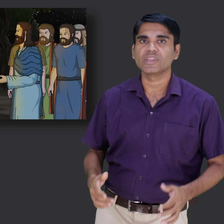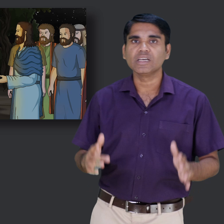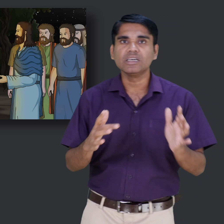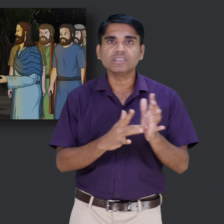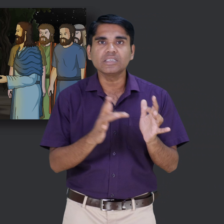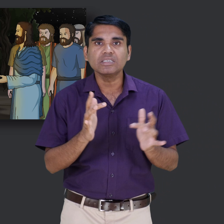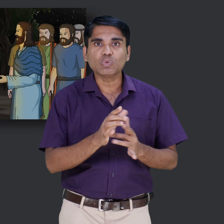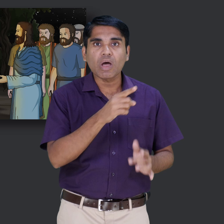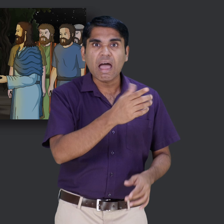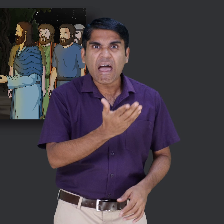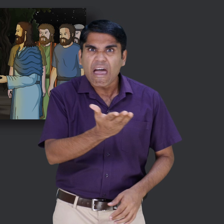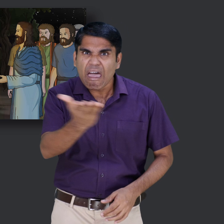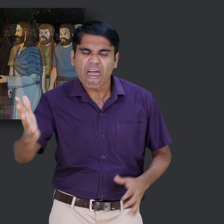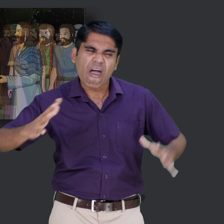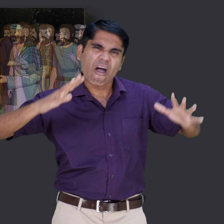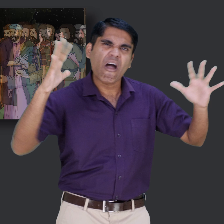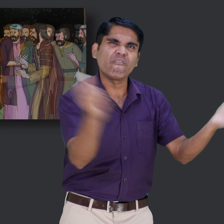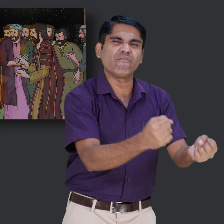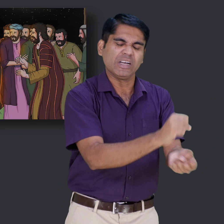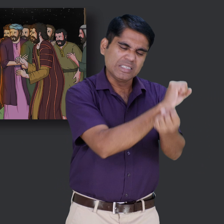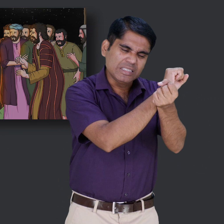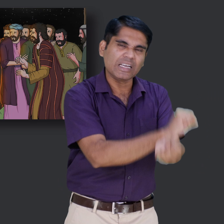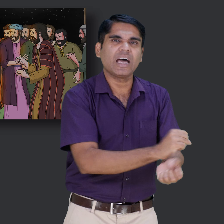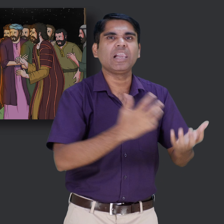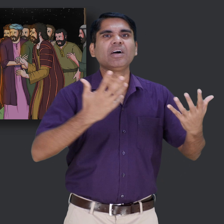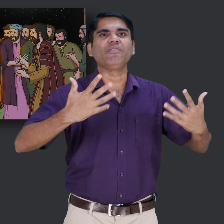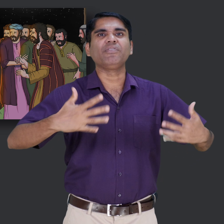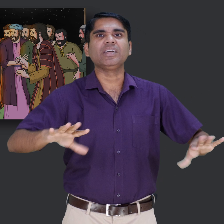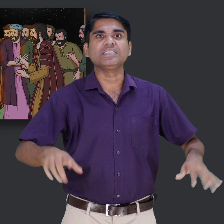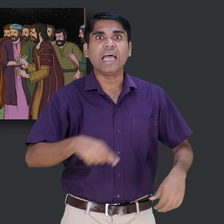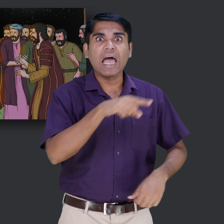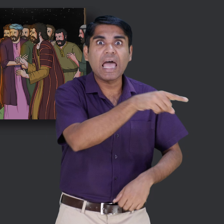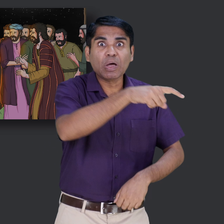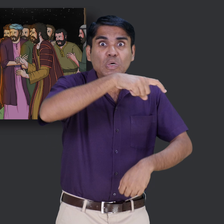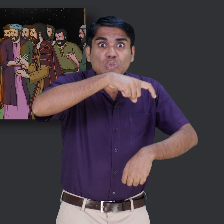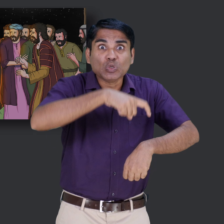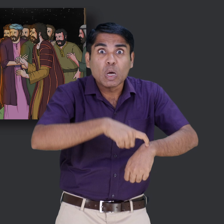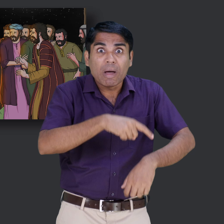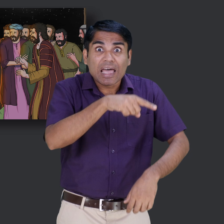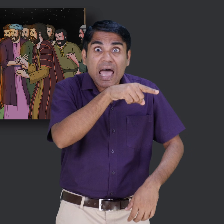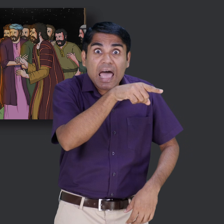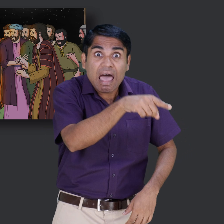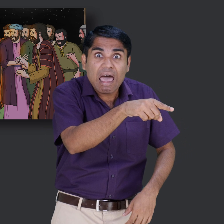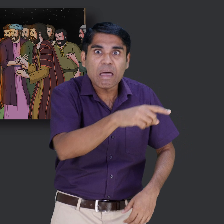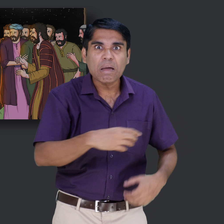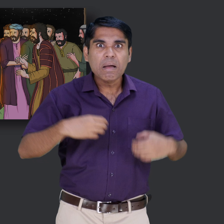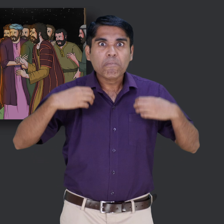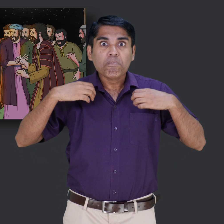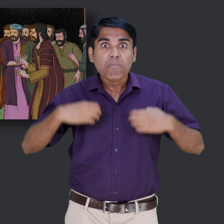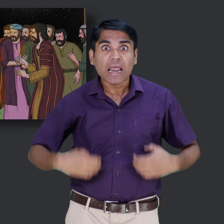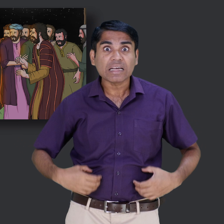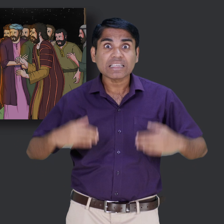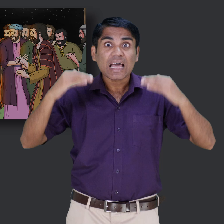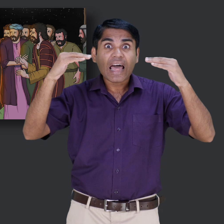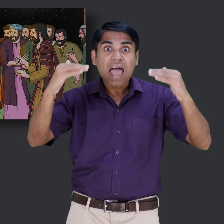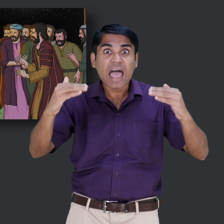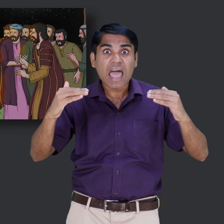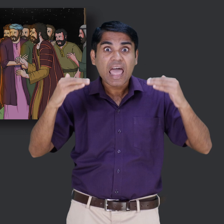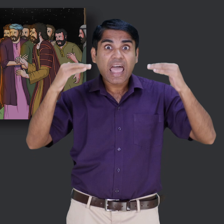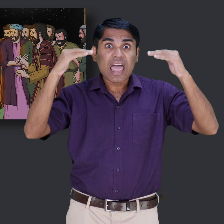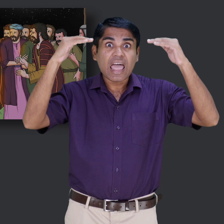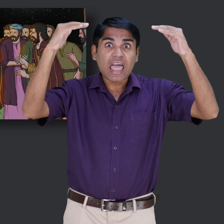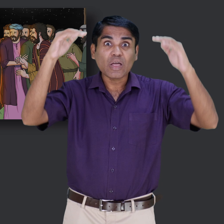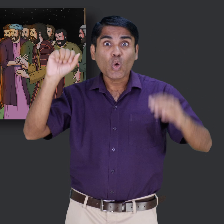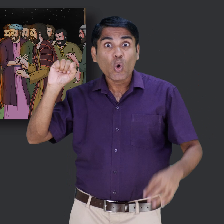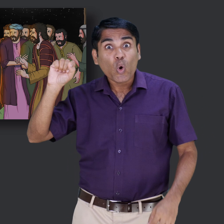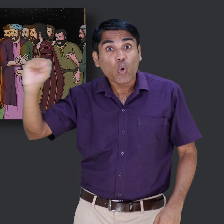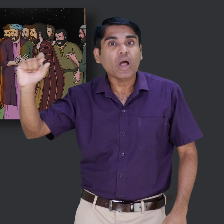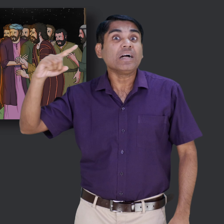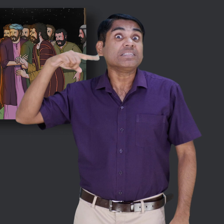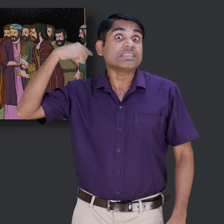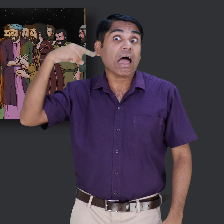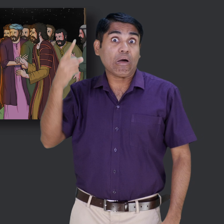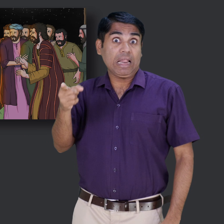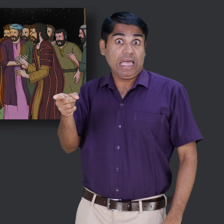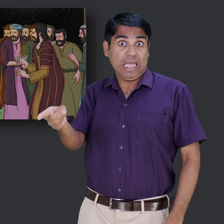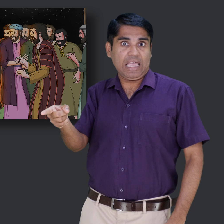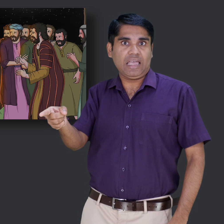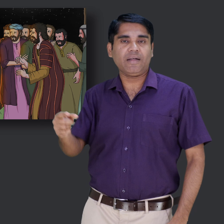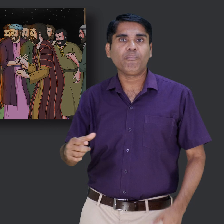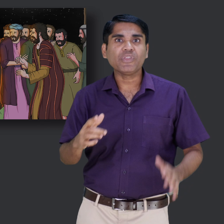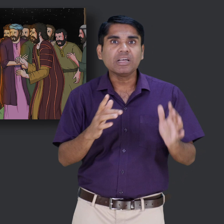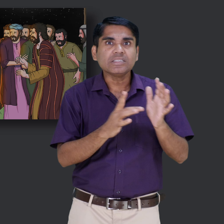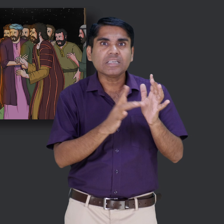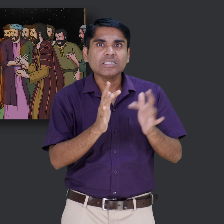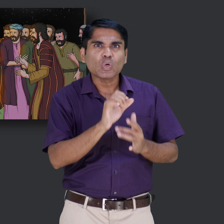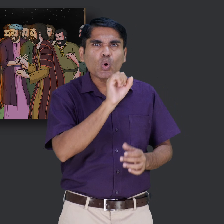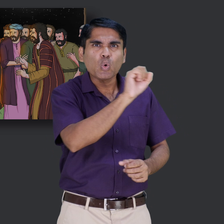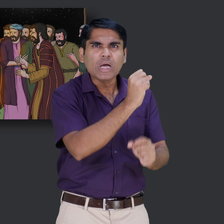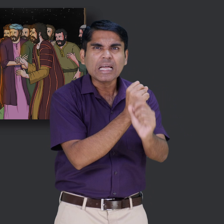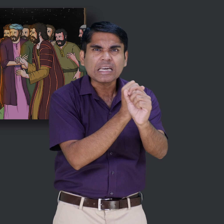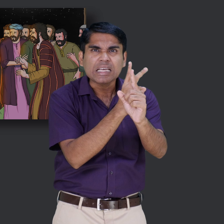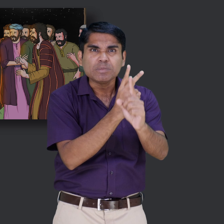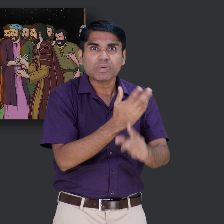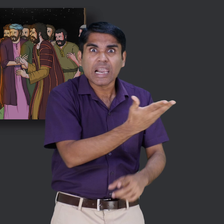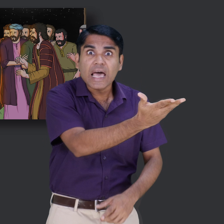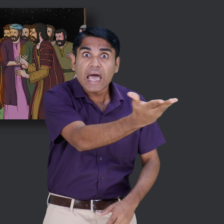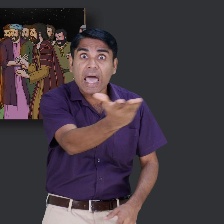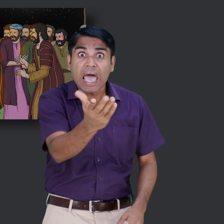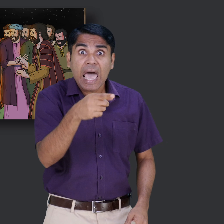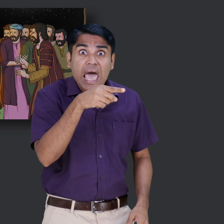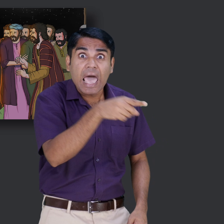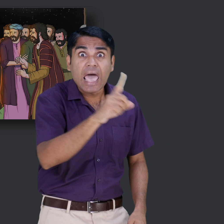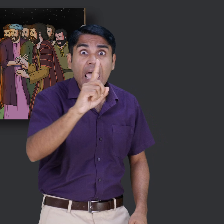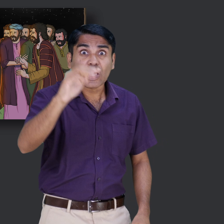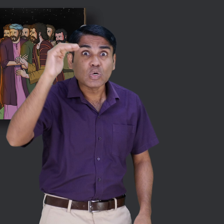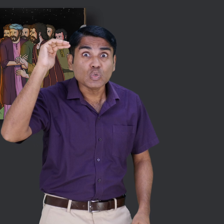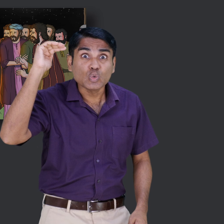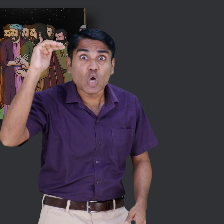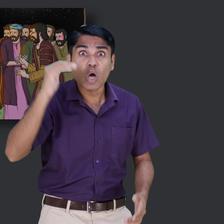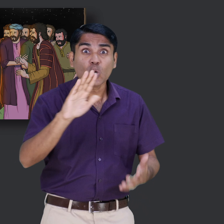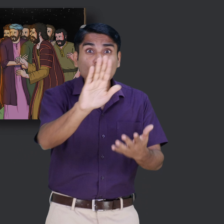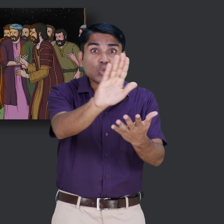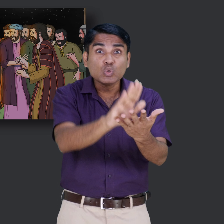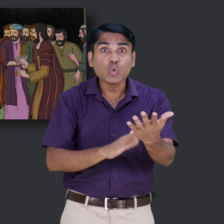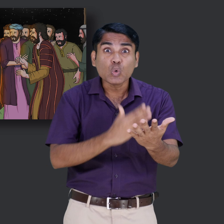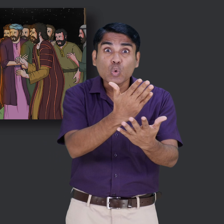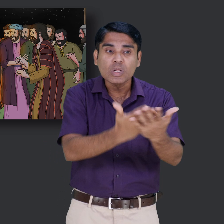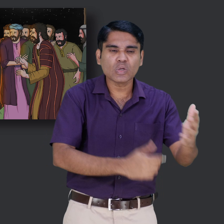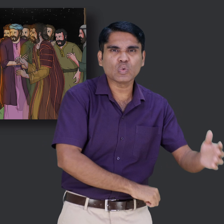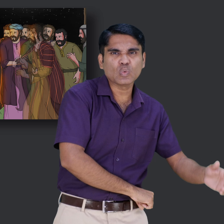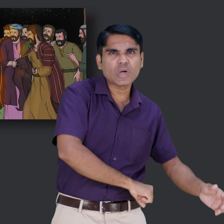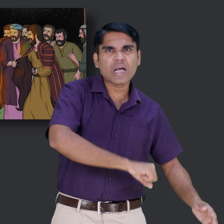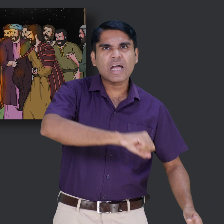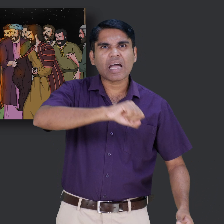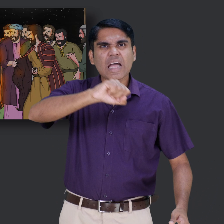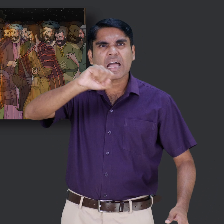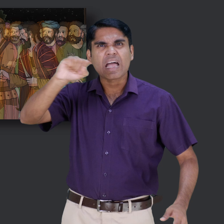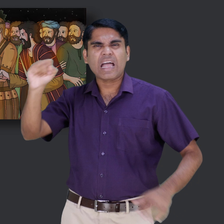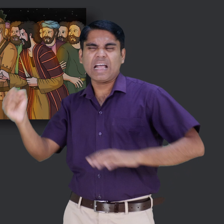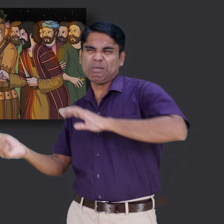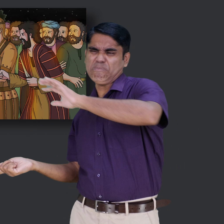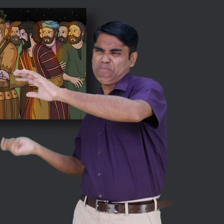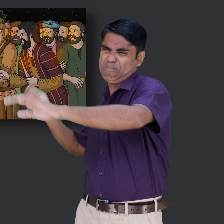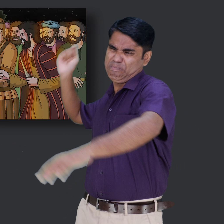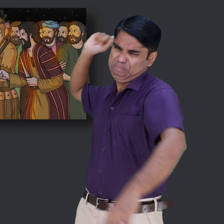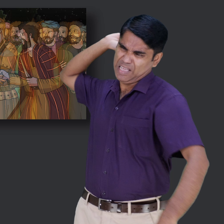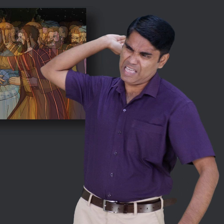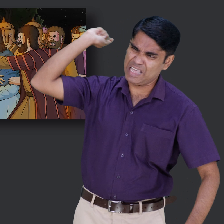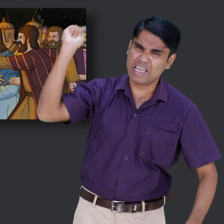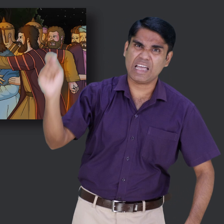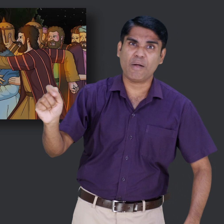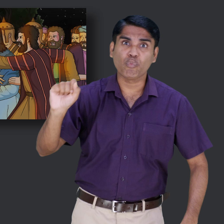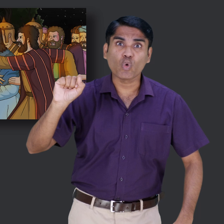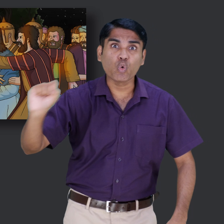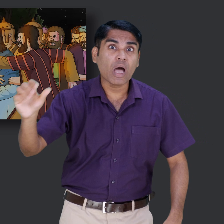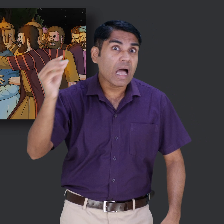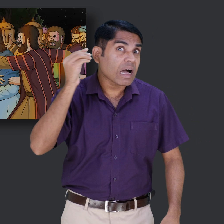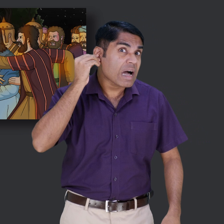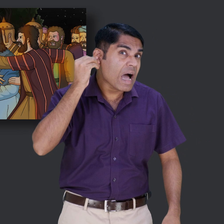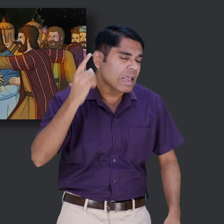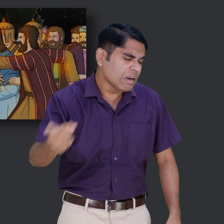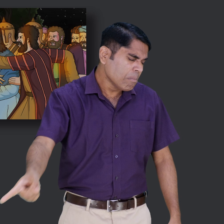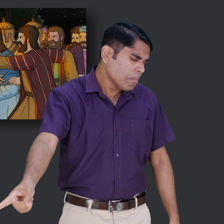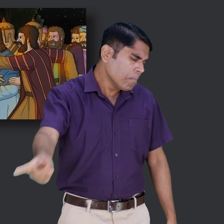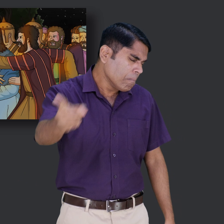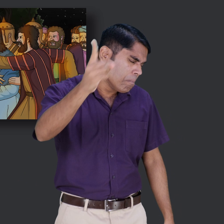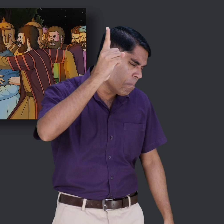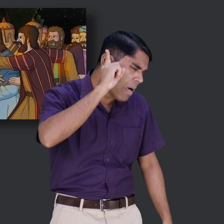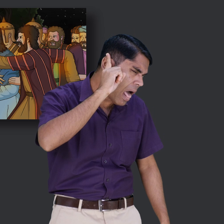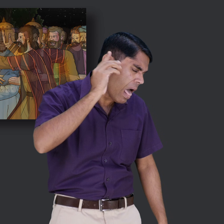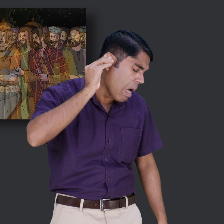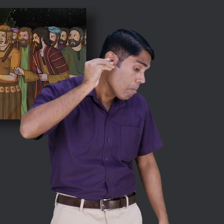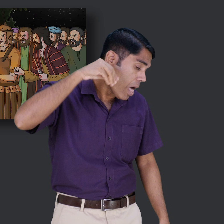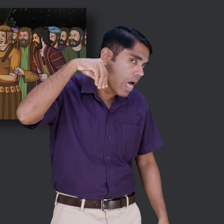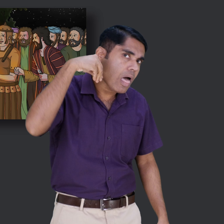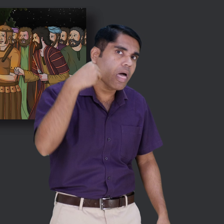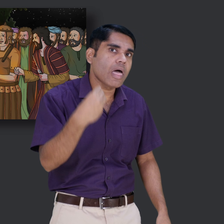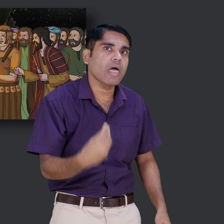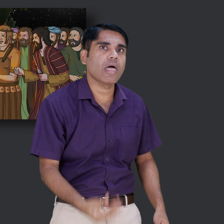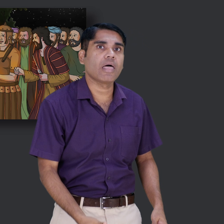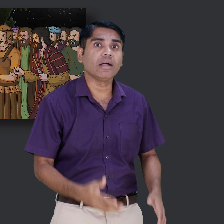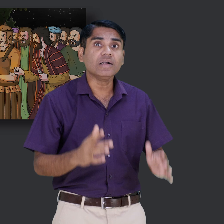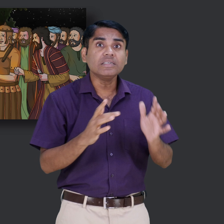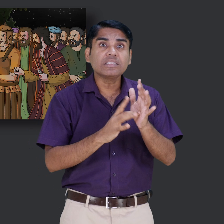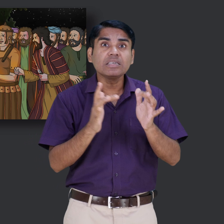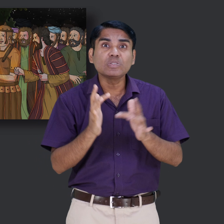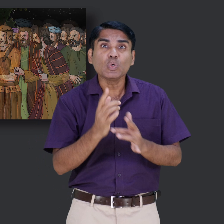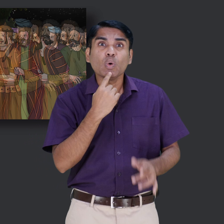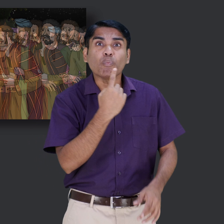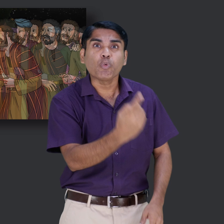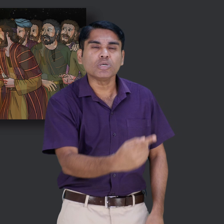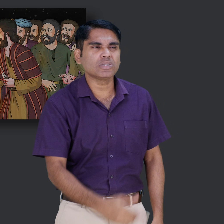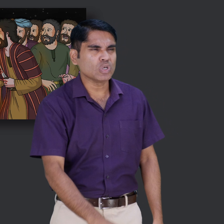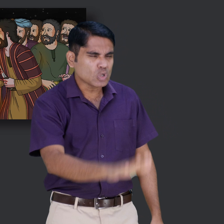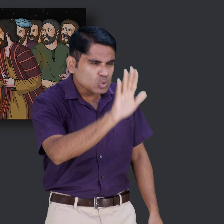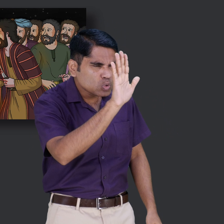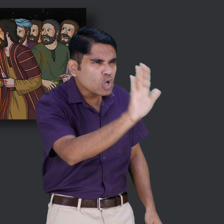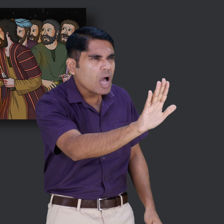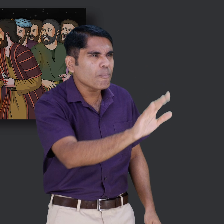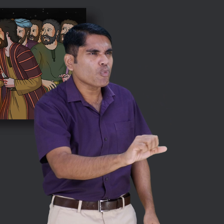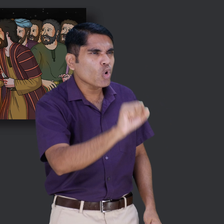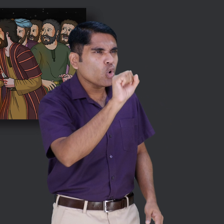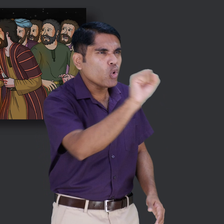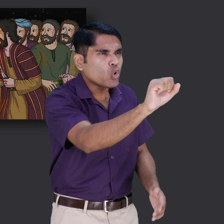Then the men stepped forward, seized Jesus, and arrested Him. At this, one of Jesus’ companions drew his sword and struck the servant of the high priest, cutting off his ear.